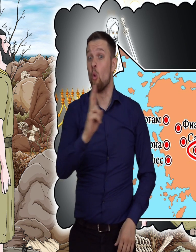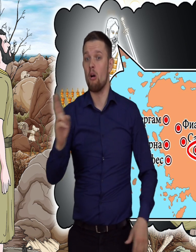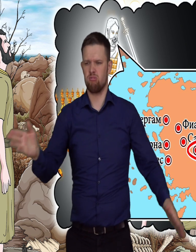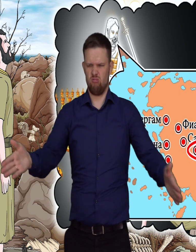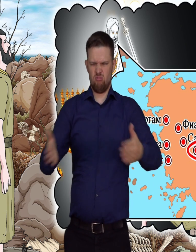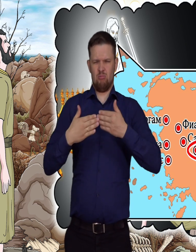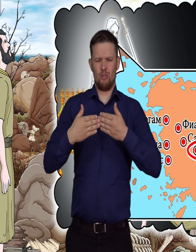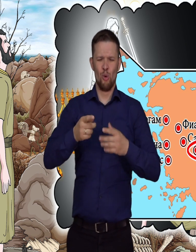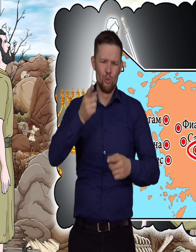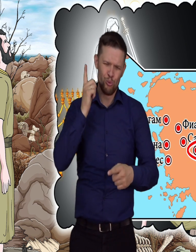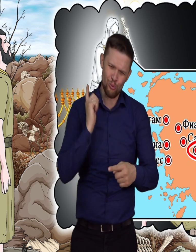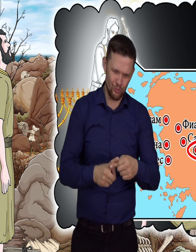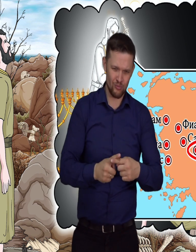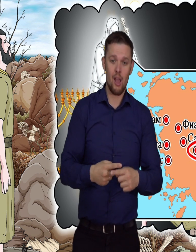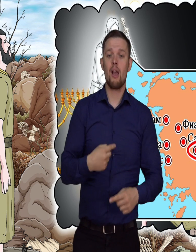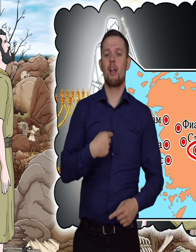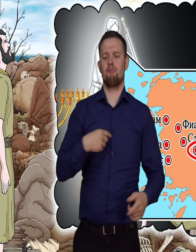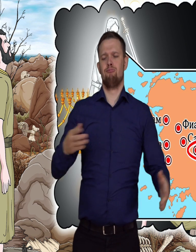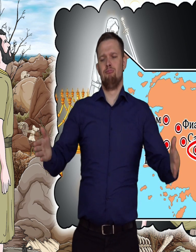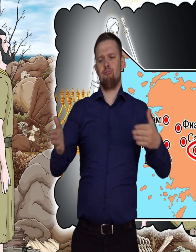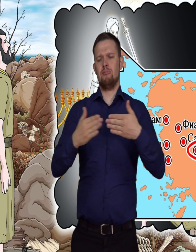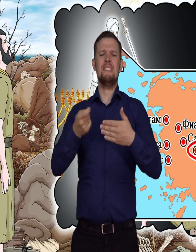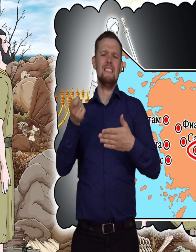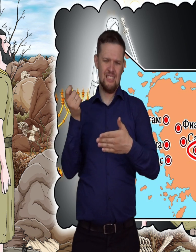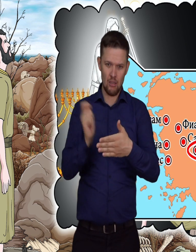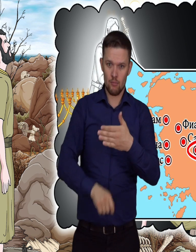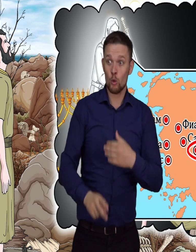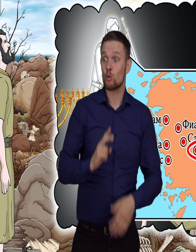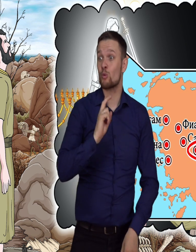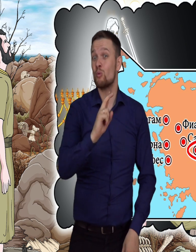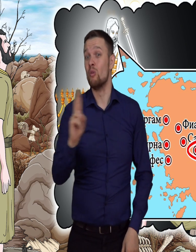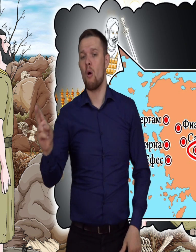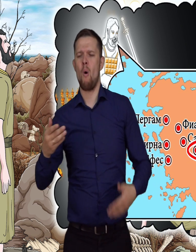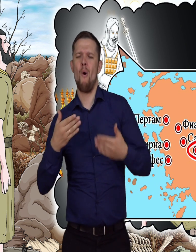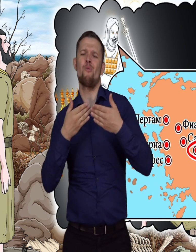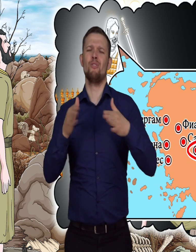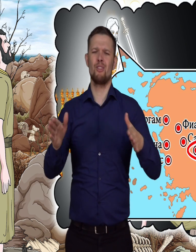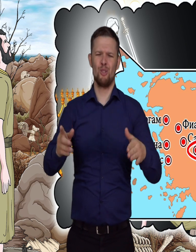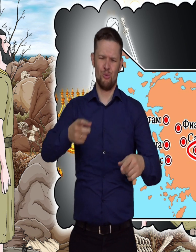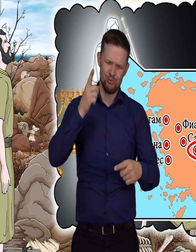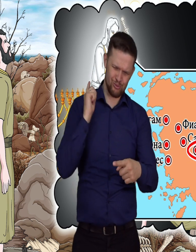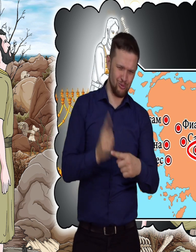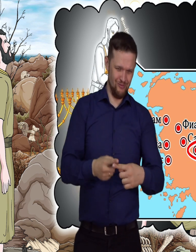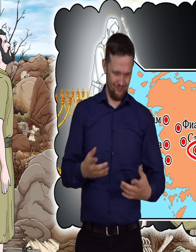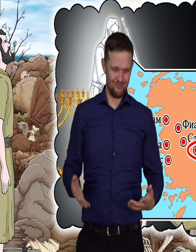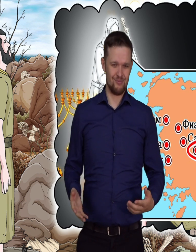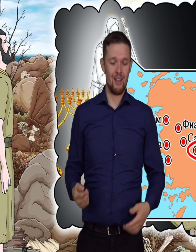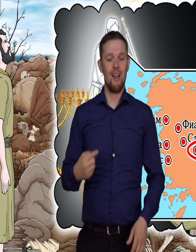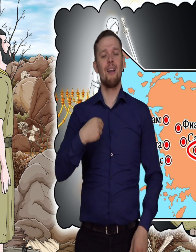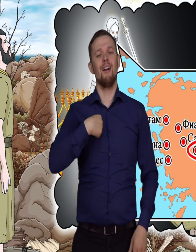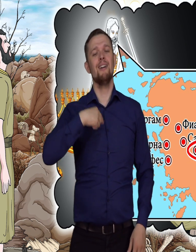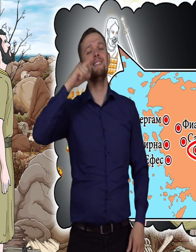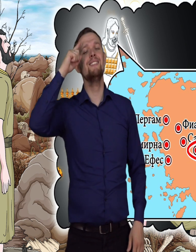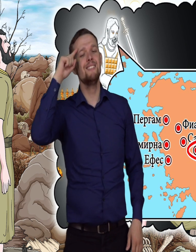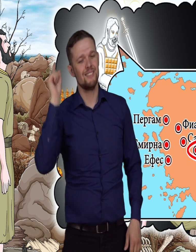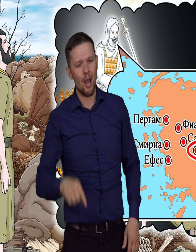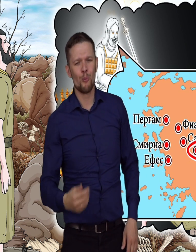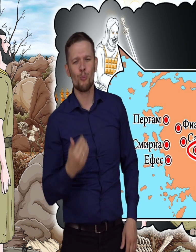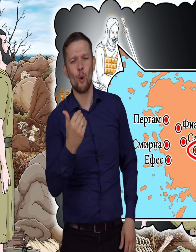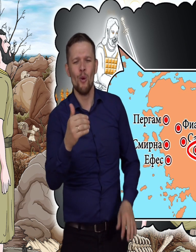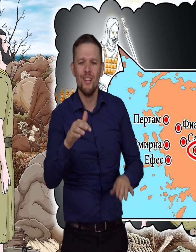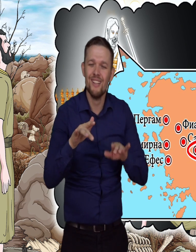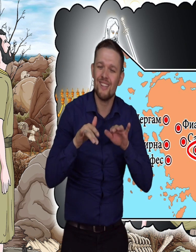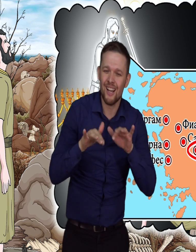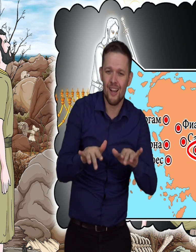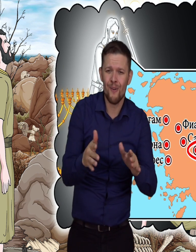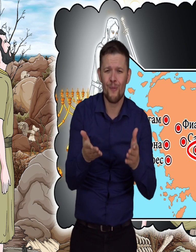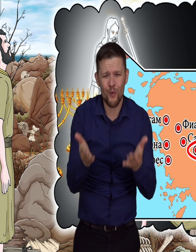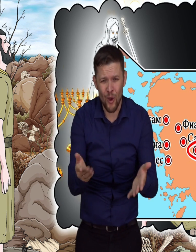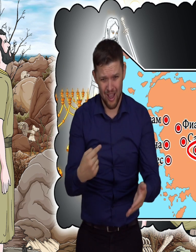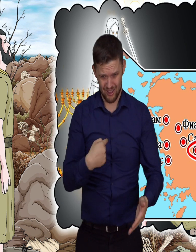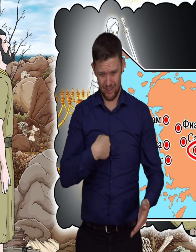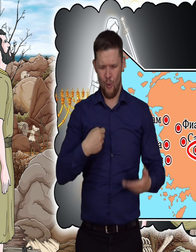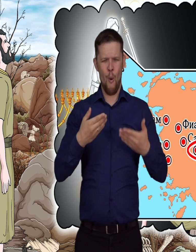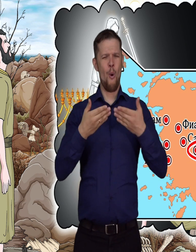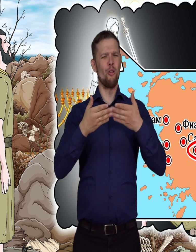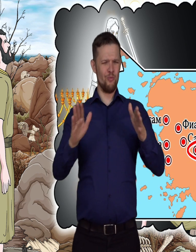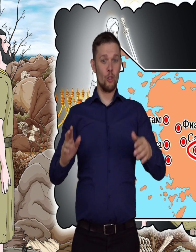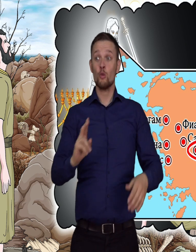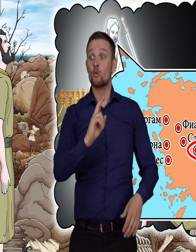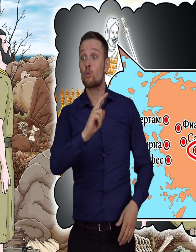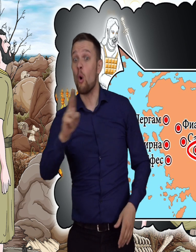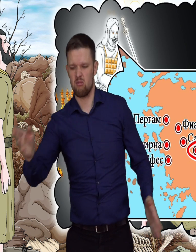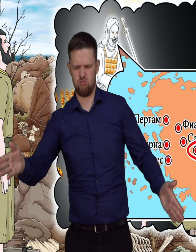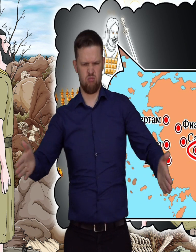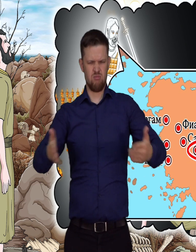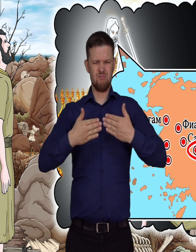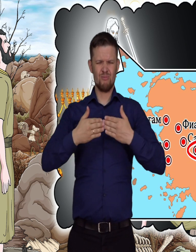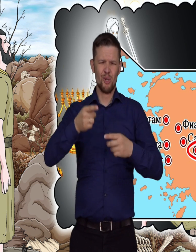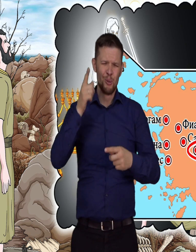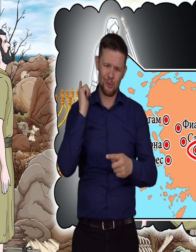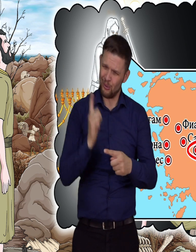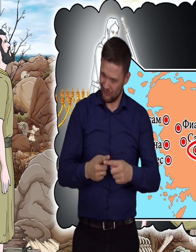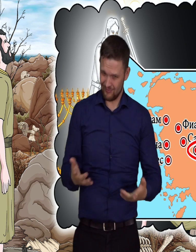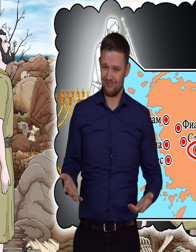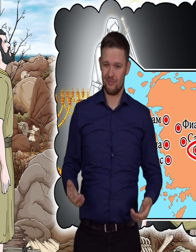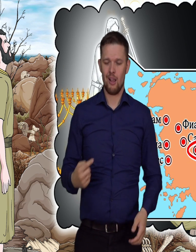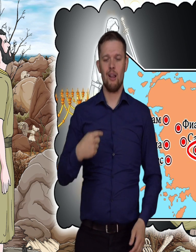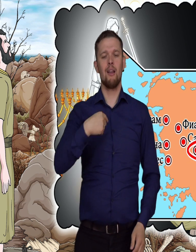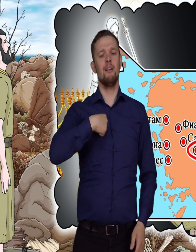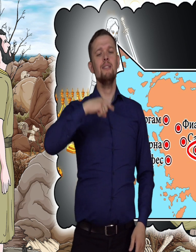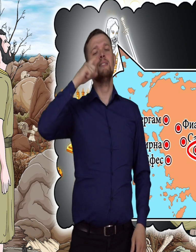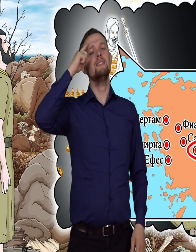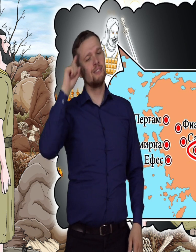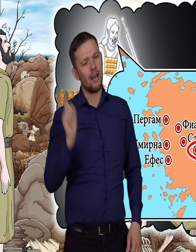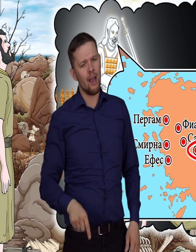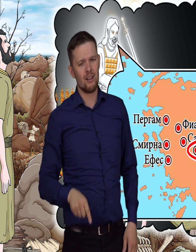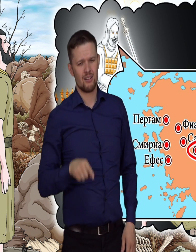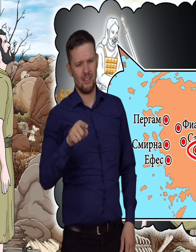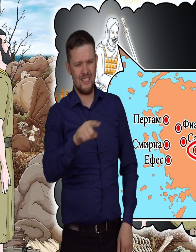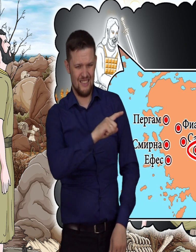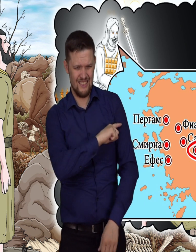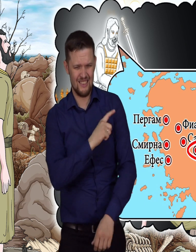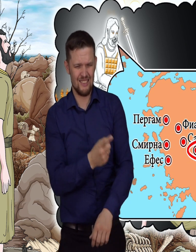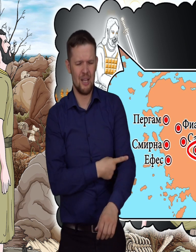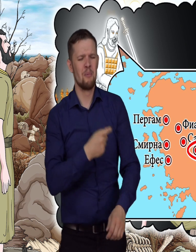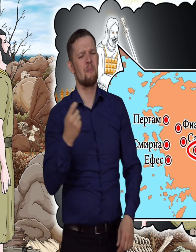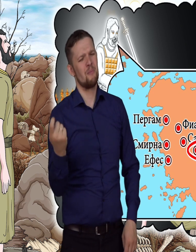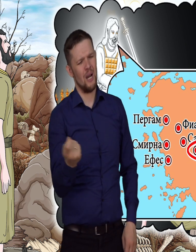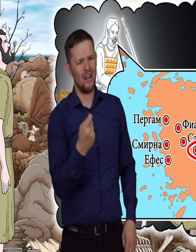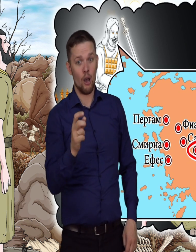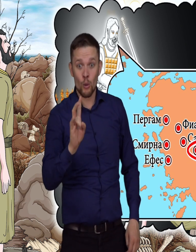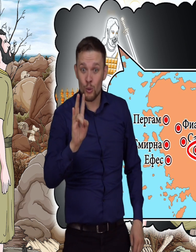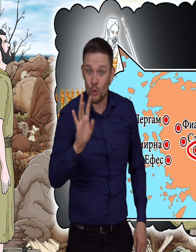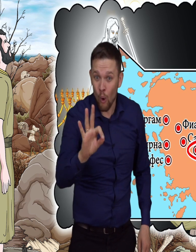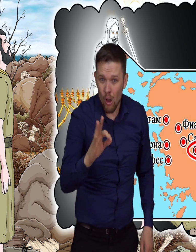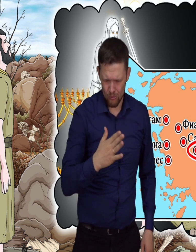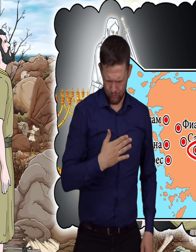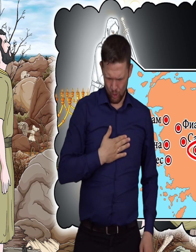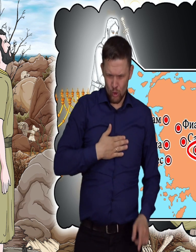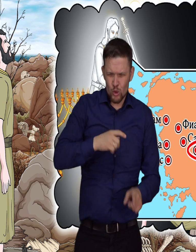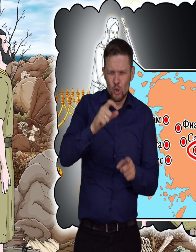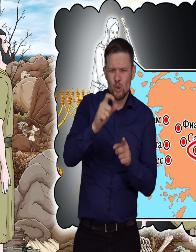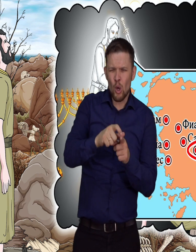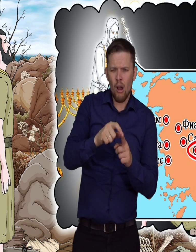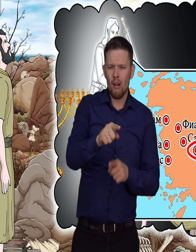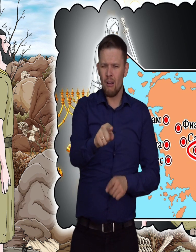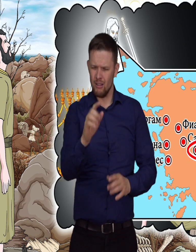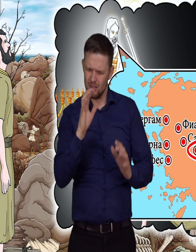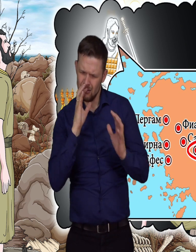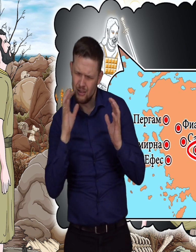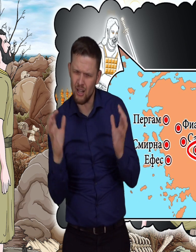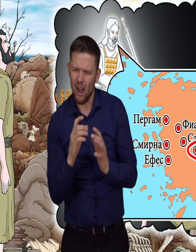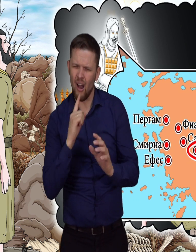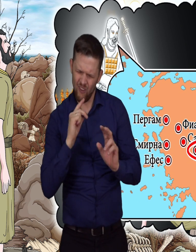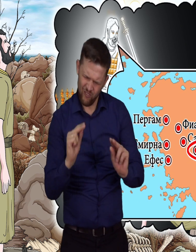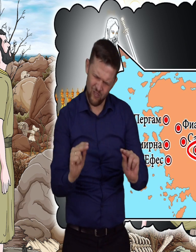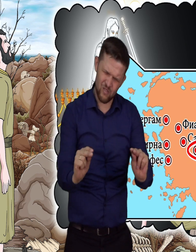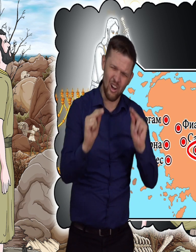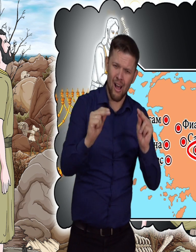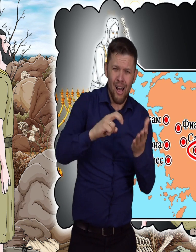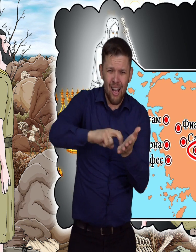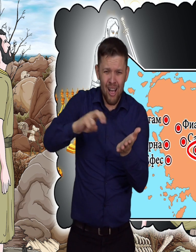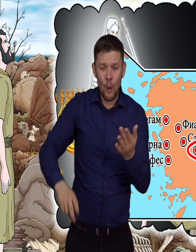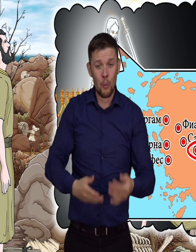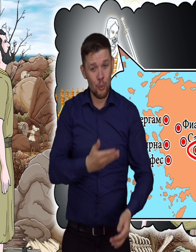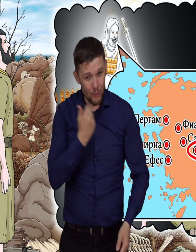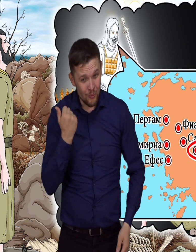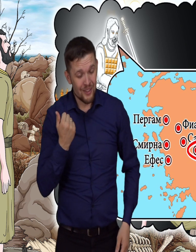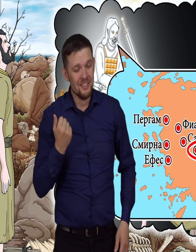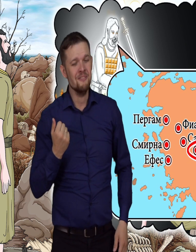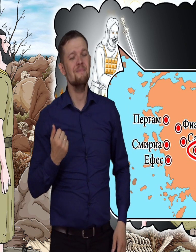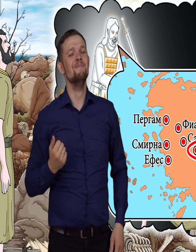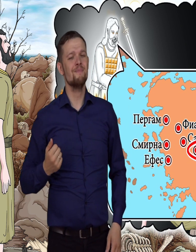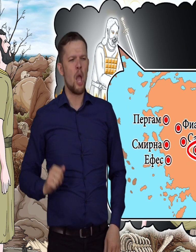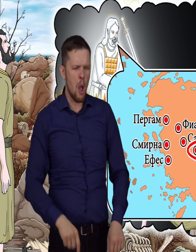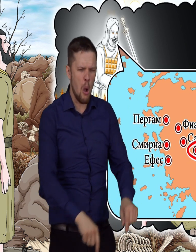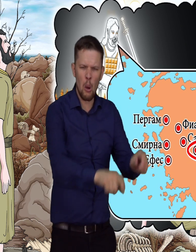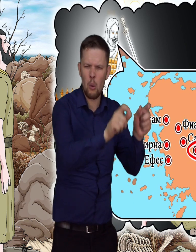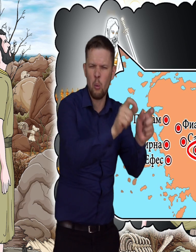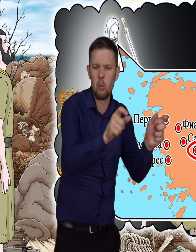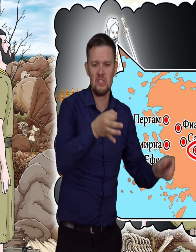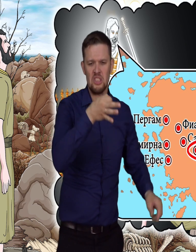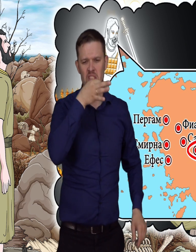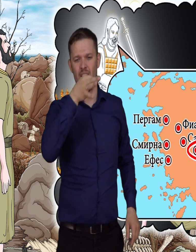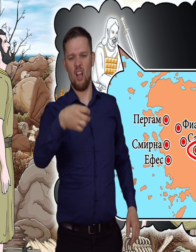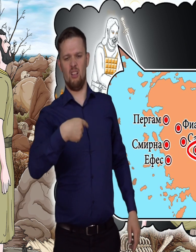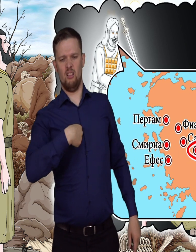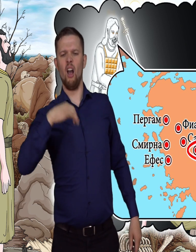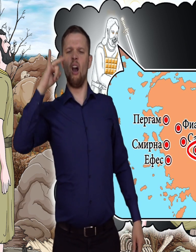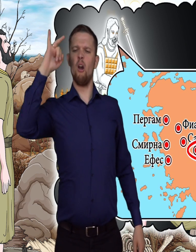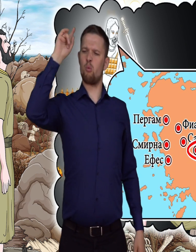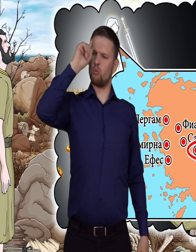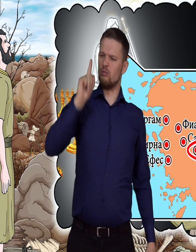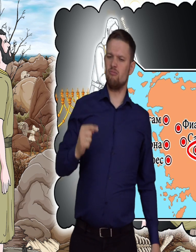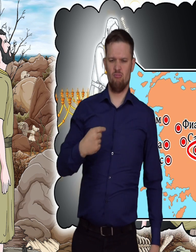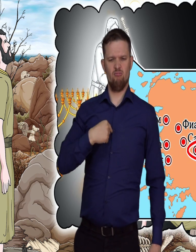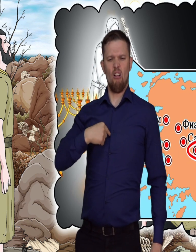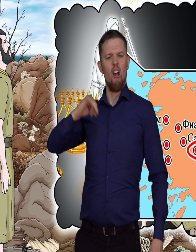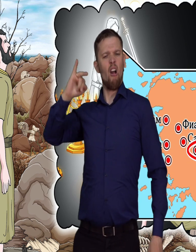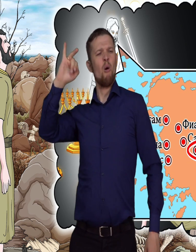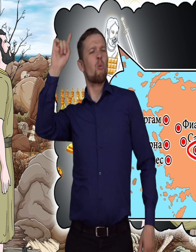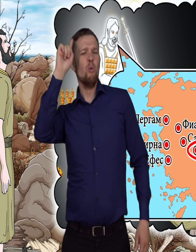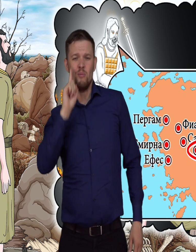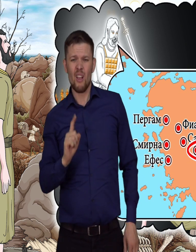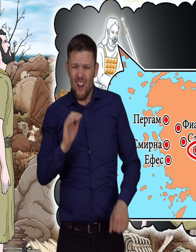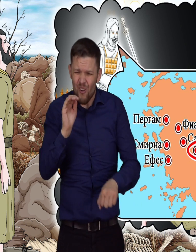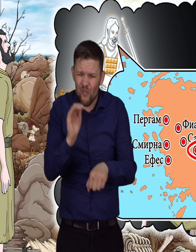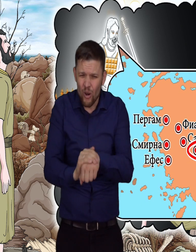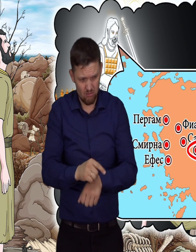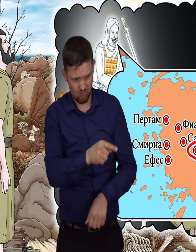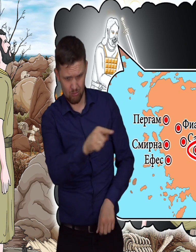I know your deeds. See, I have placed before you an open door, which no one can shut. For you have only a little strength, yet you have kept My word and have not denied My name.